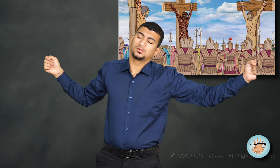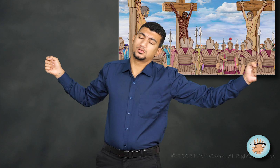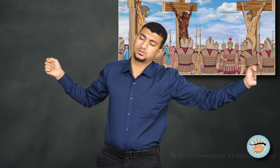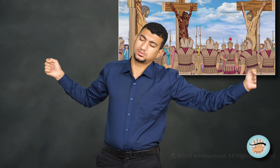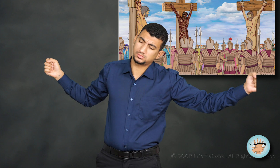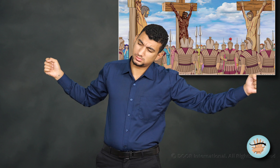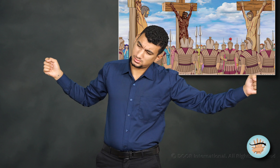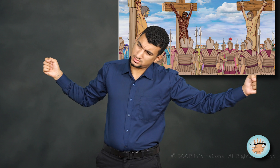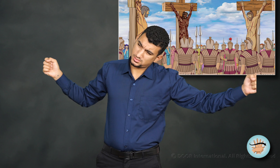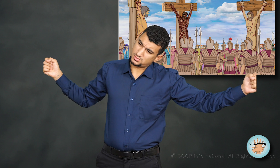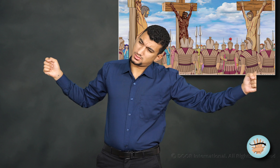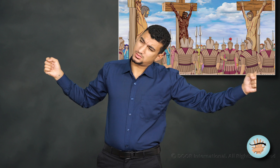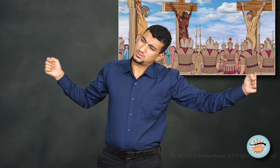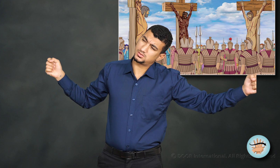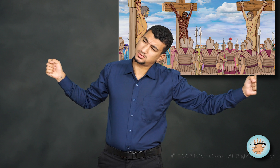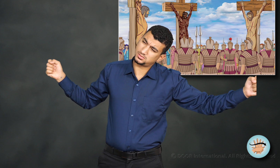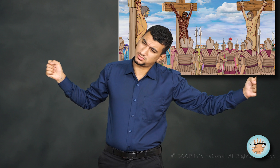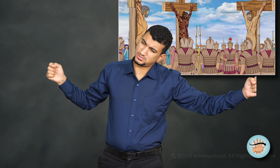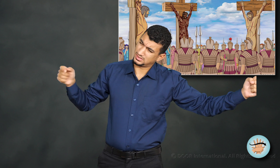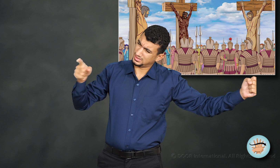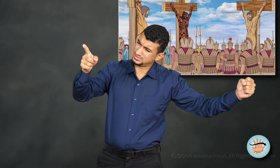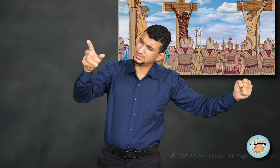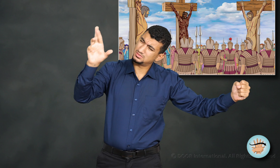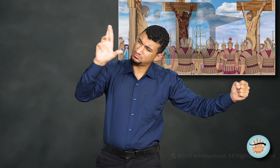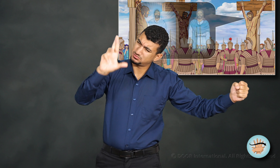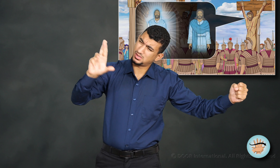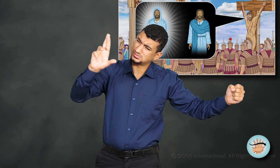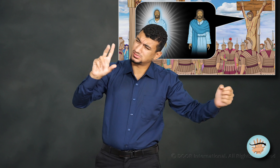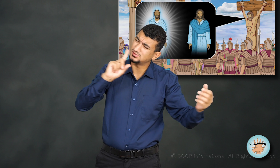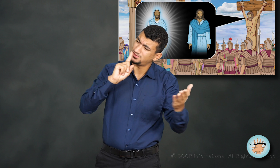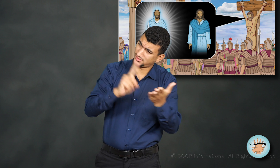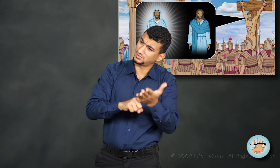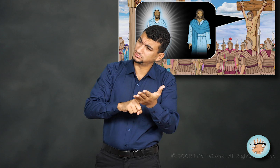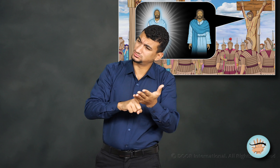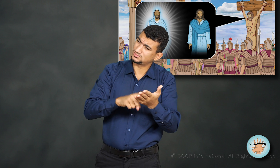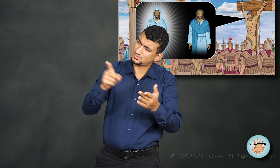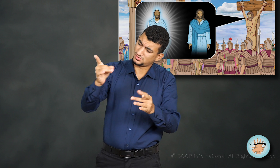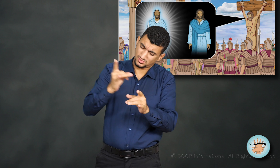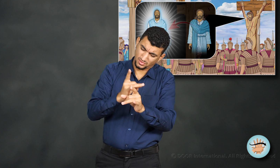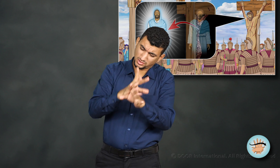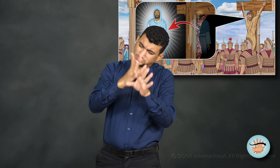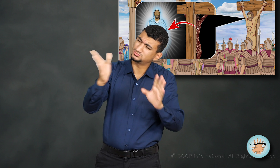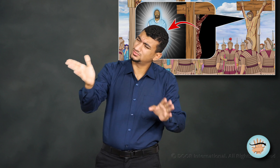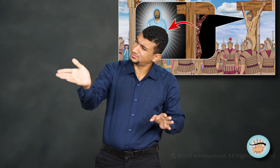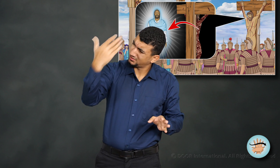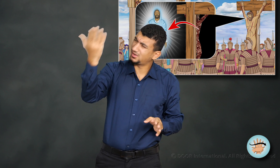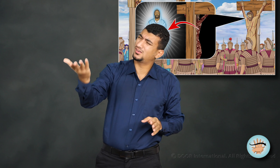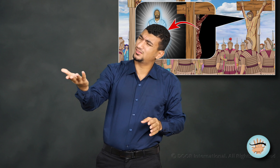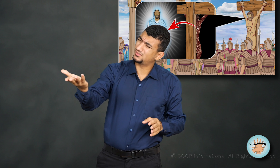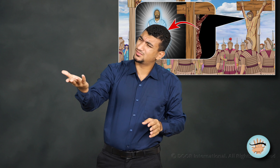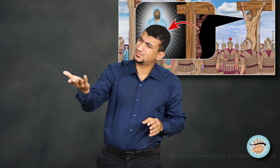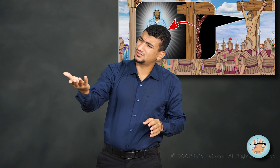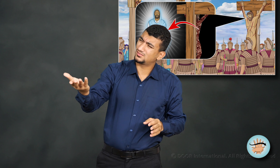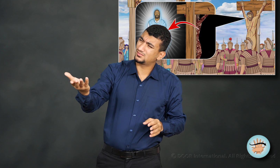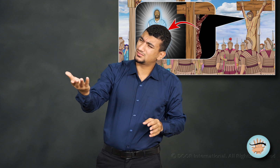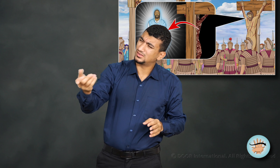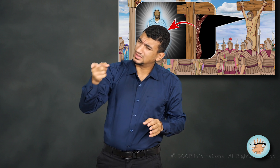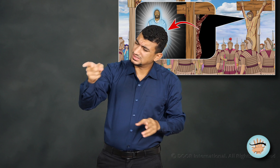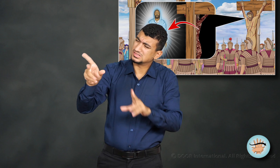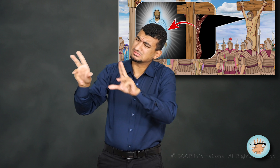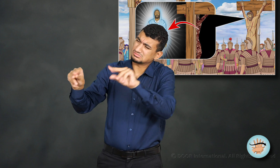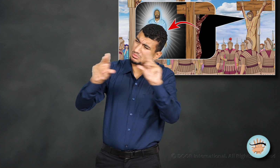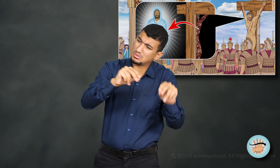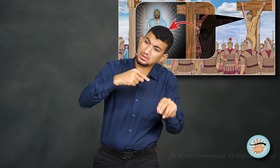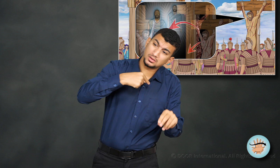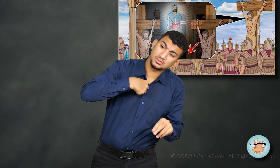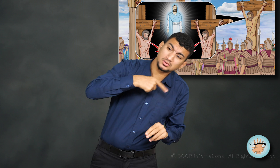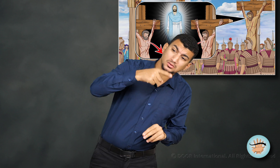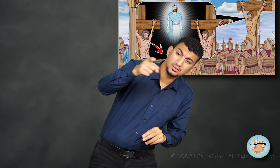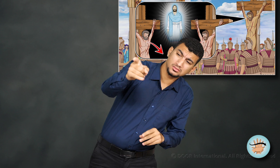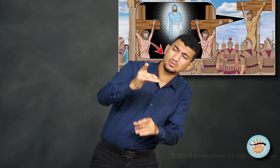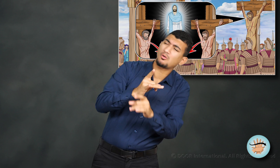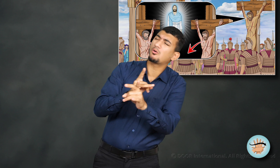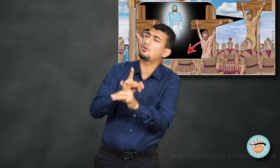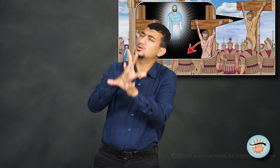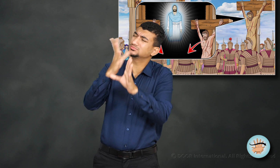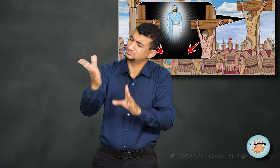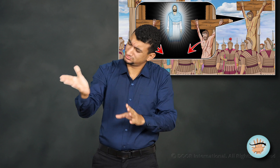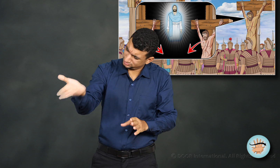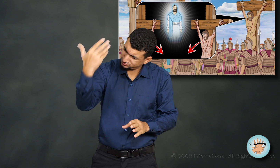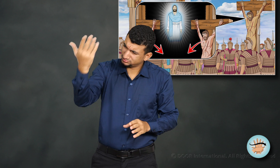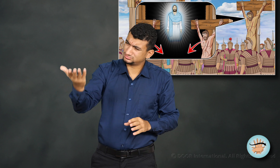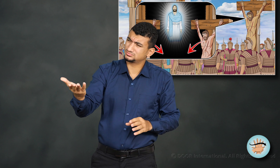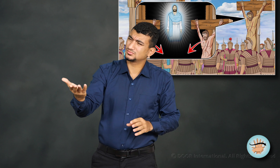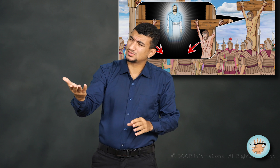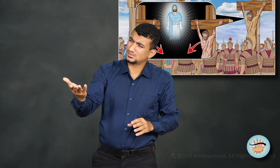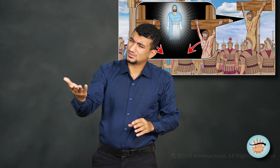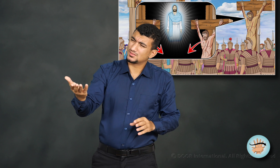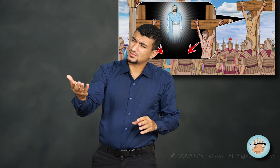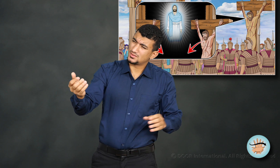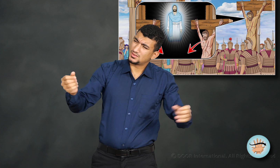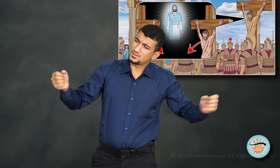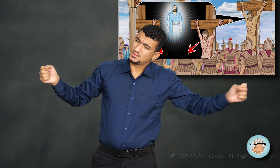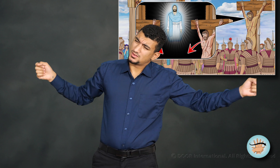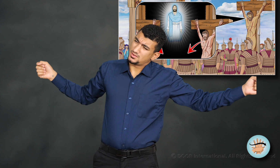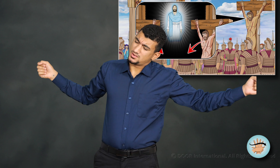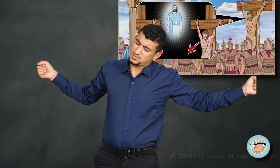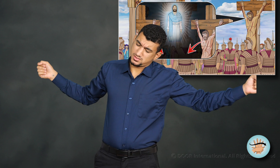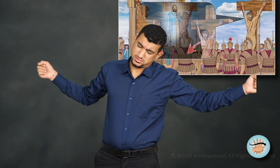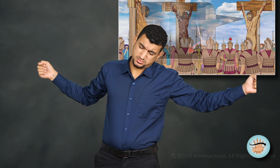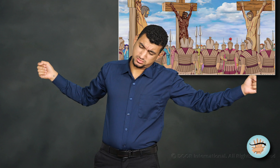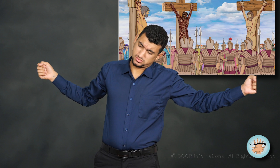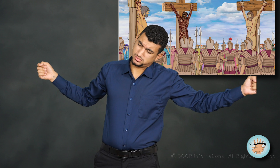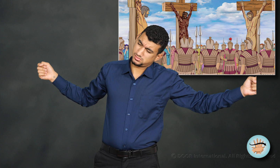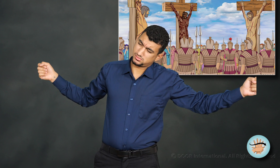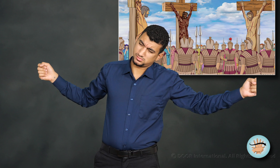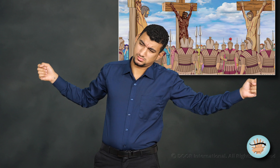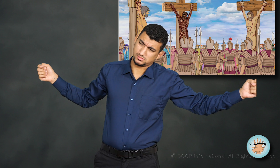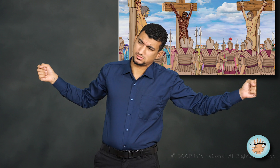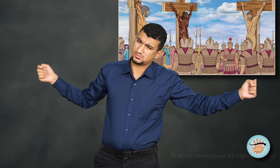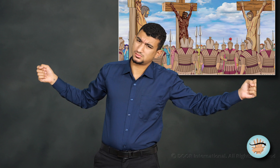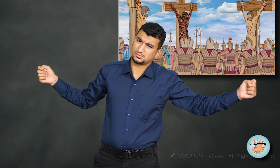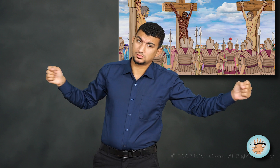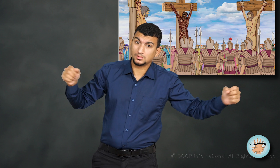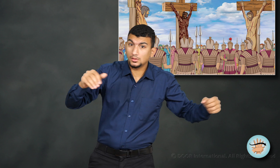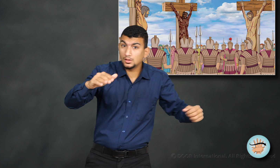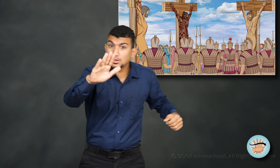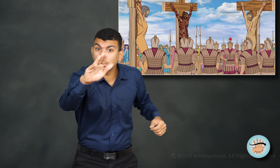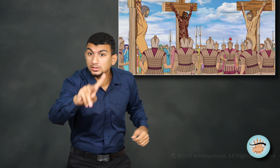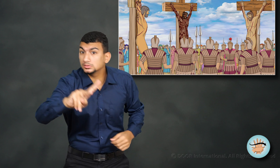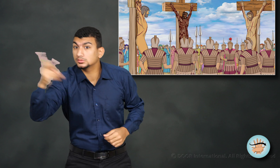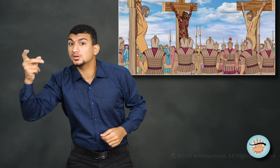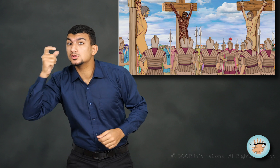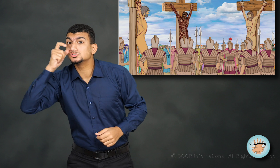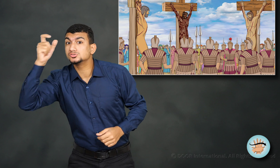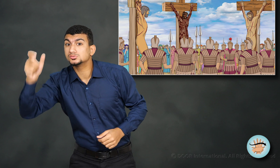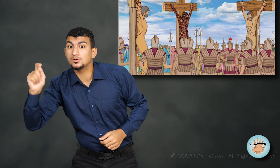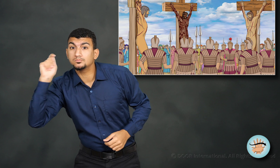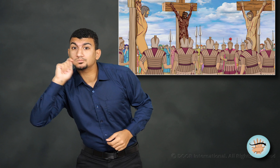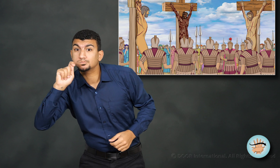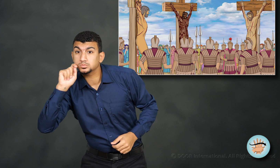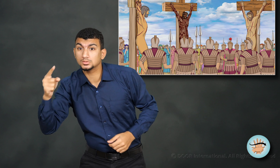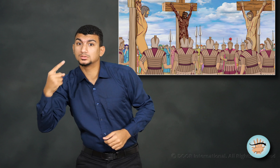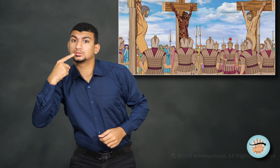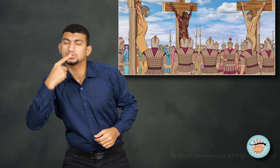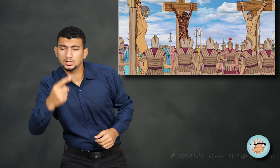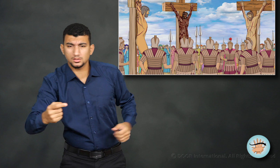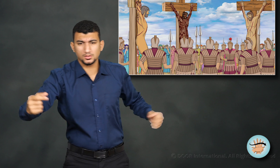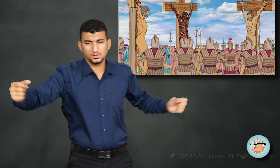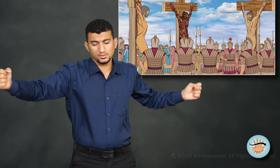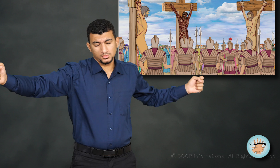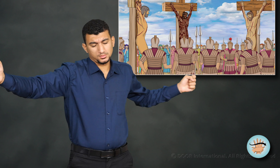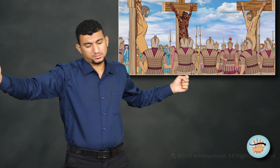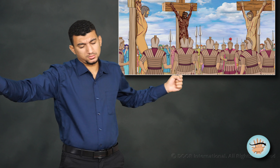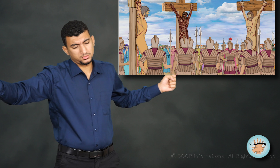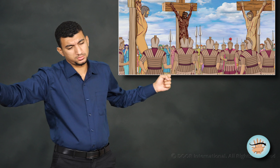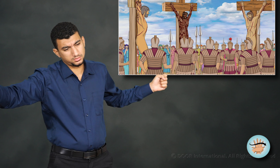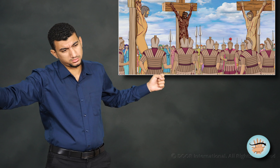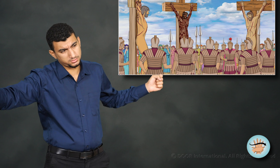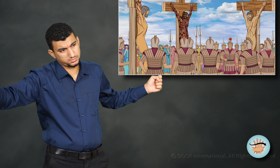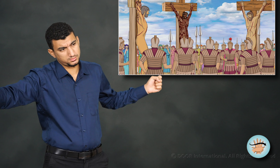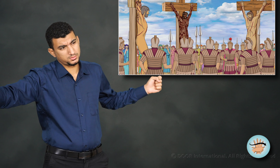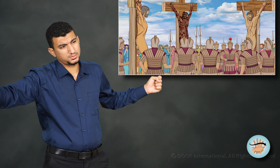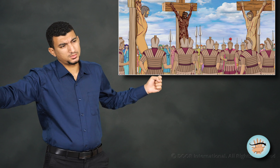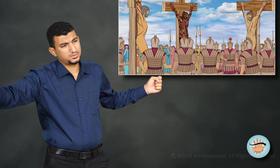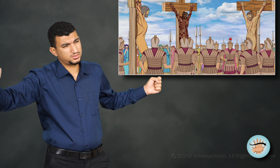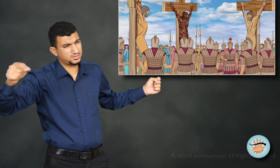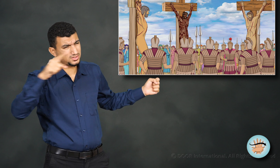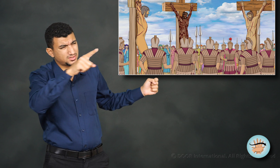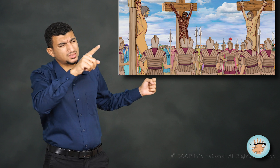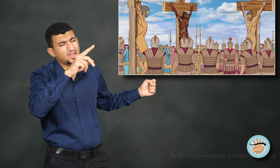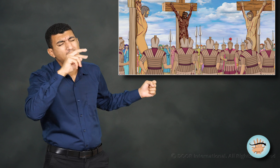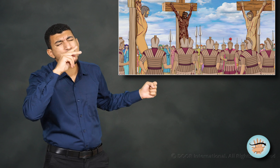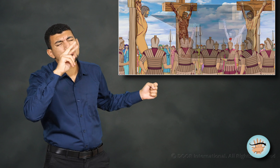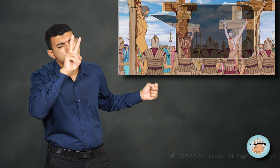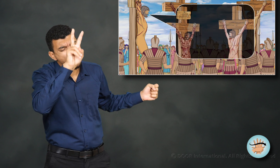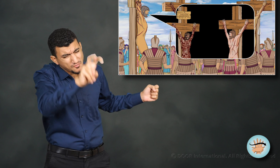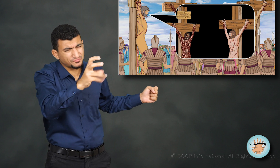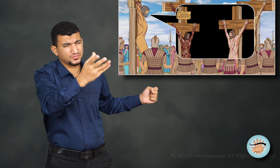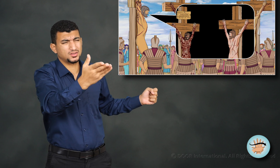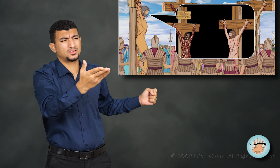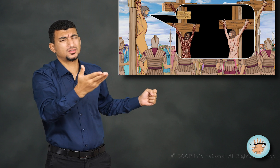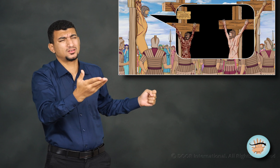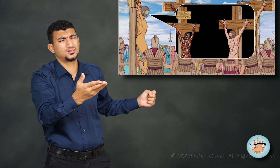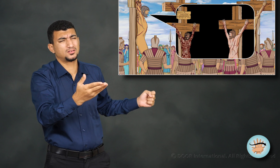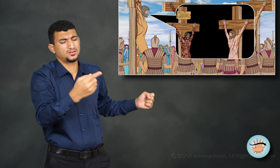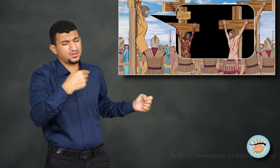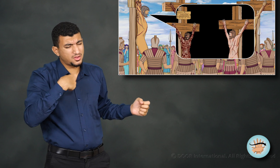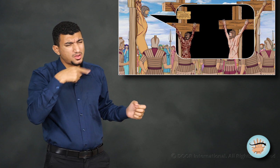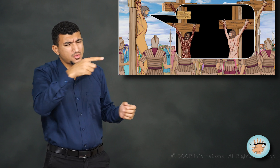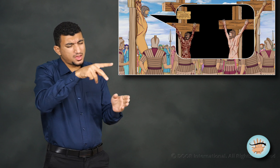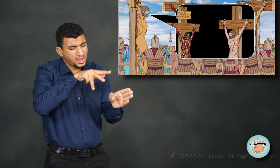But the other one rebuked him, saying, “Do you not even fear God, since you are under the same judgment?